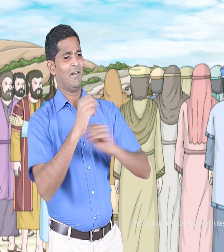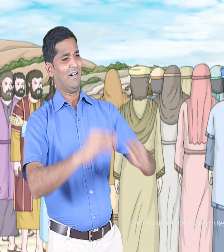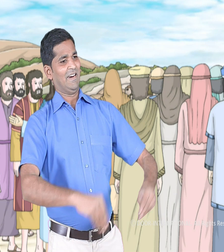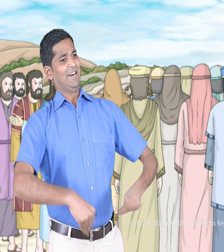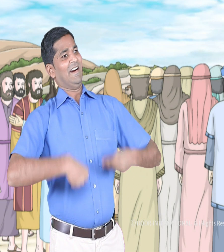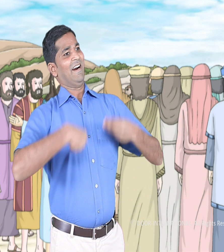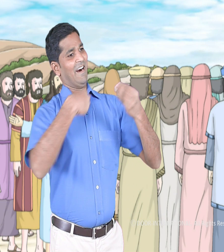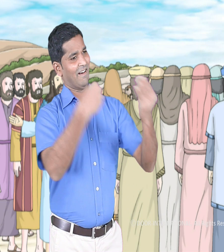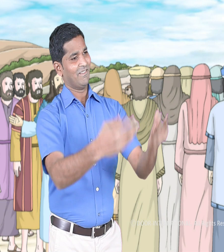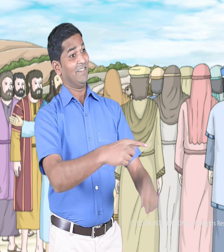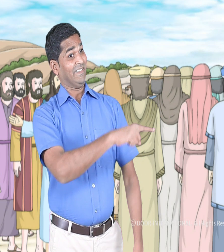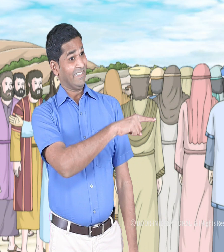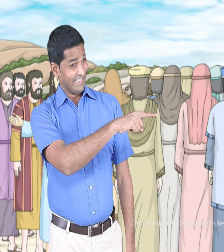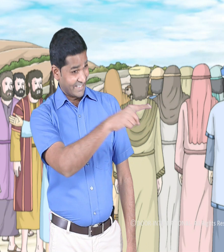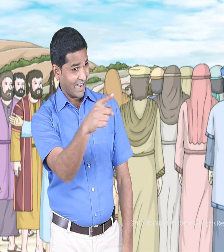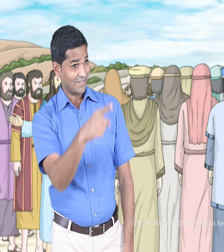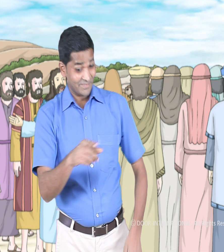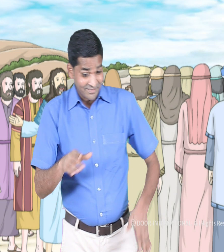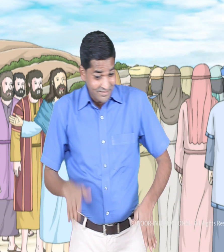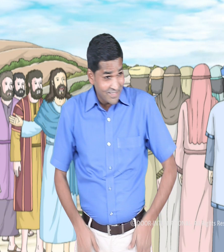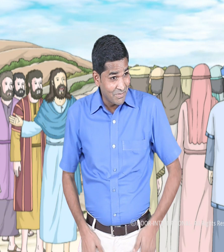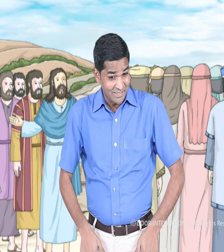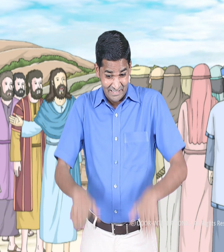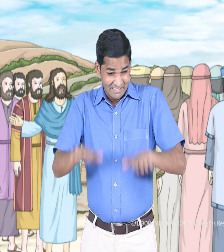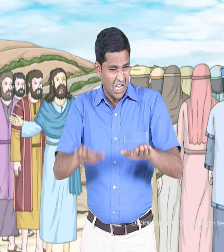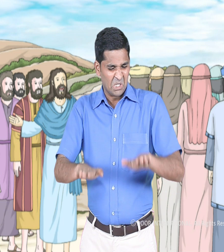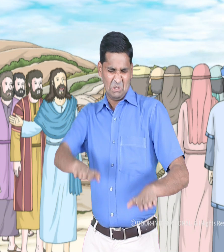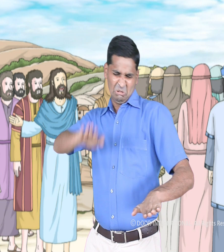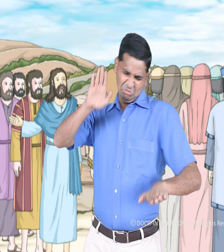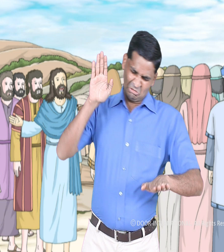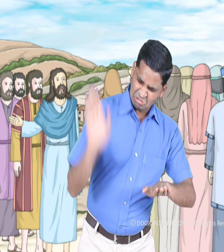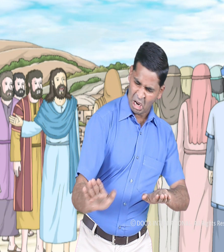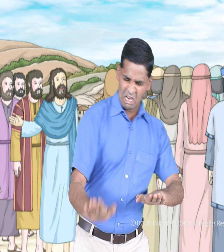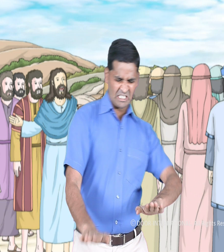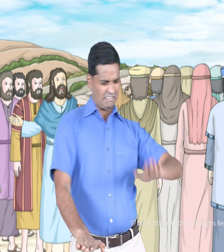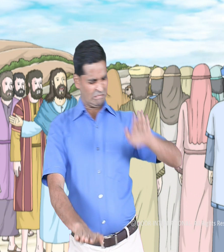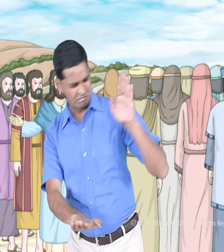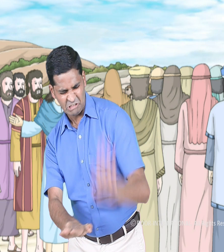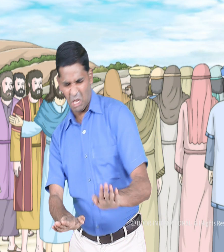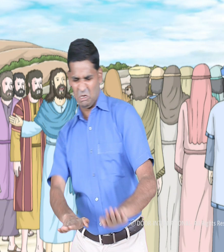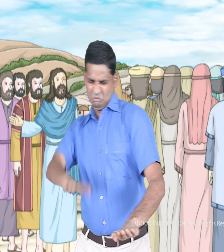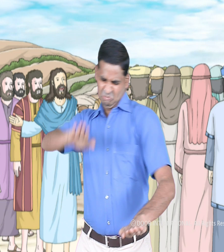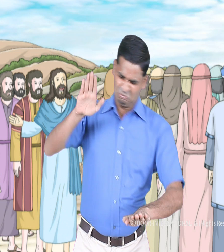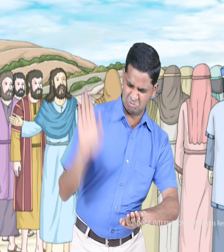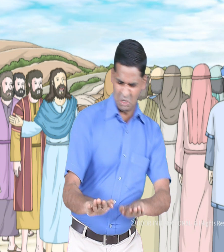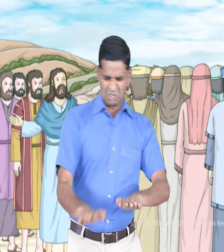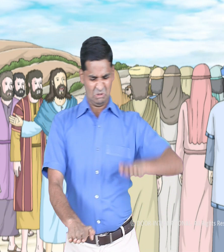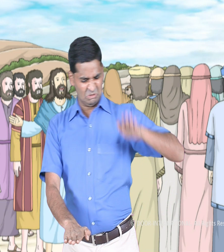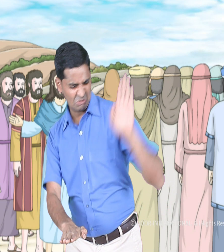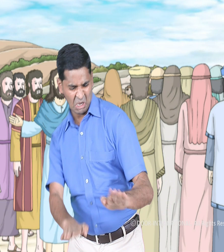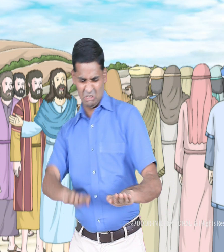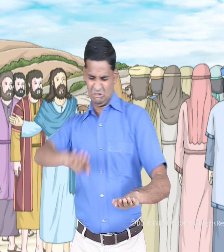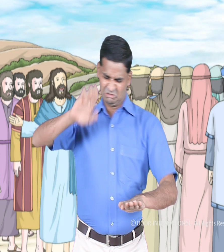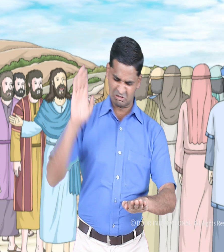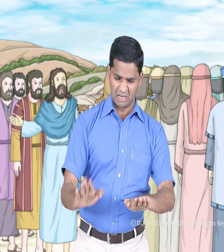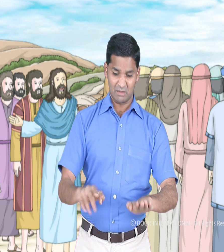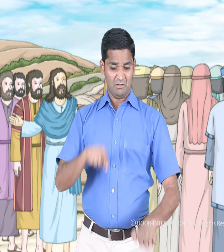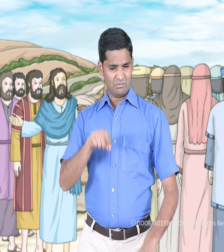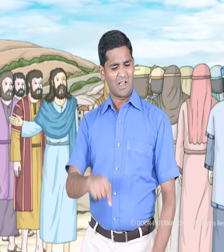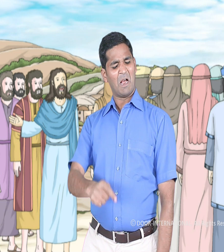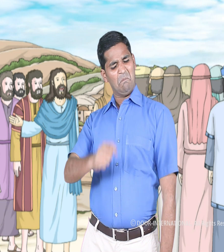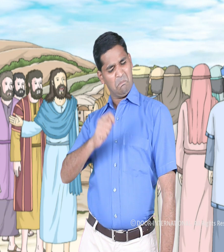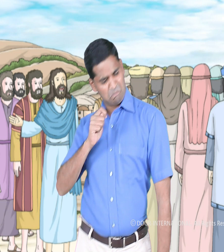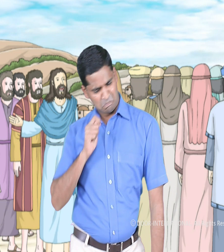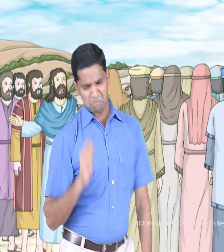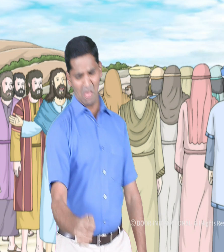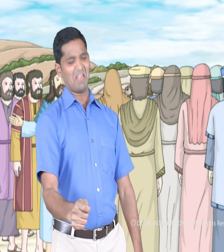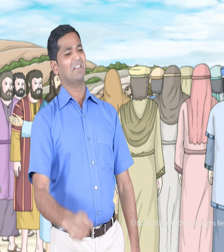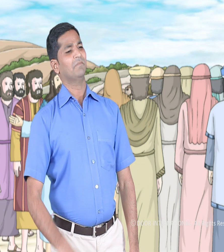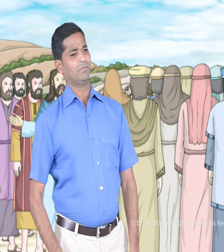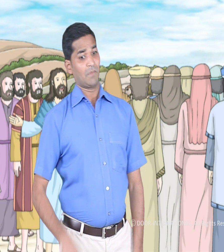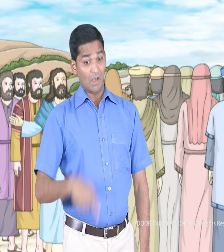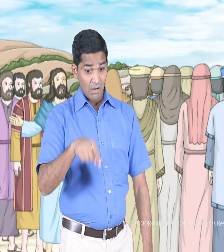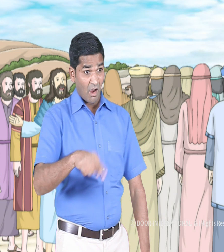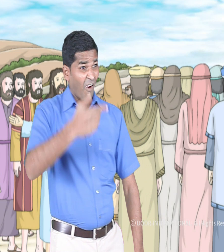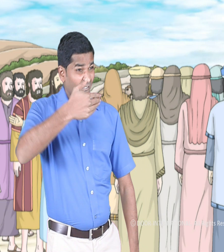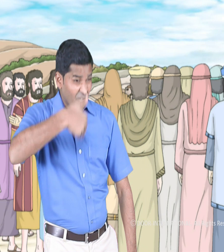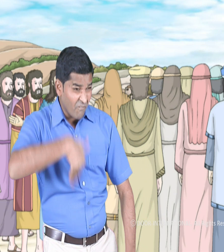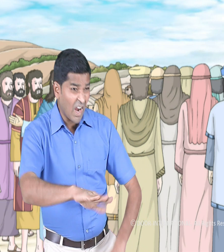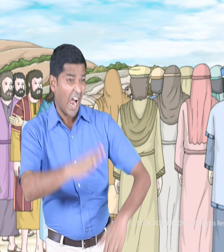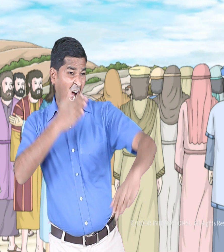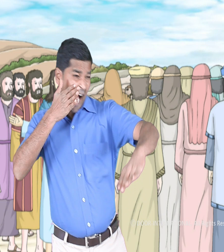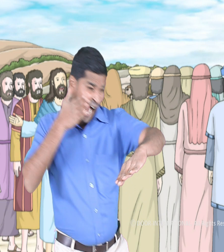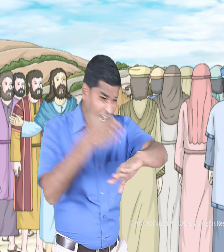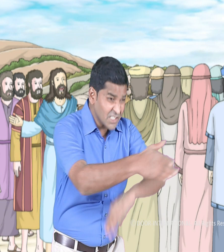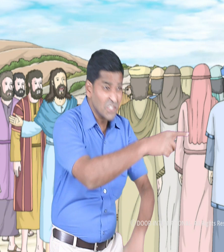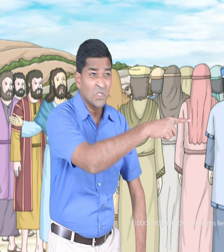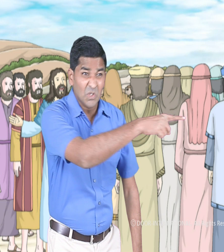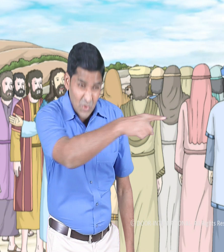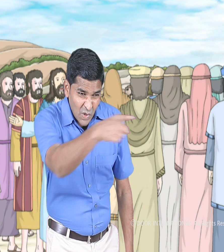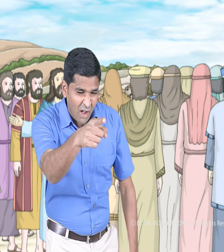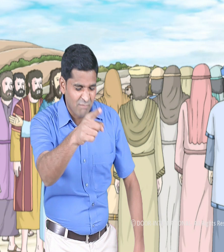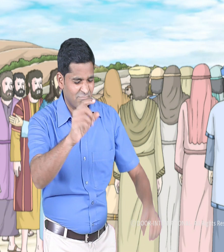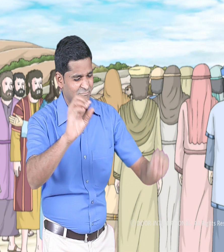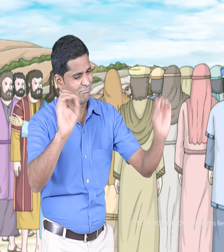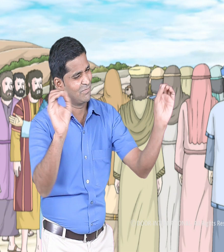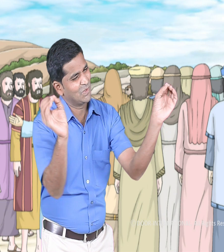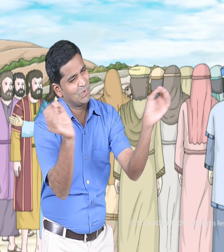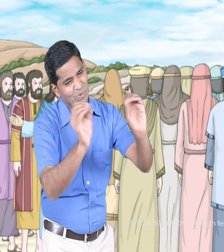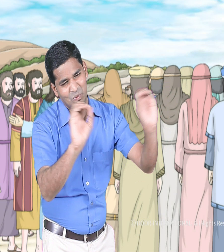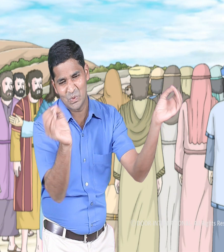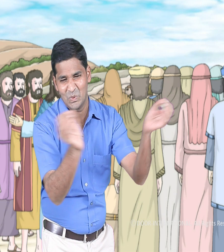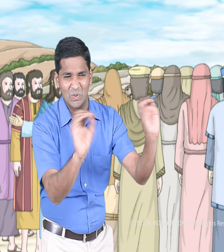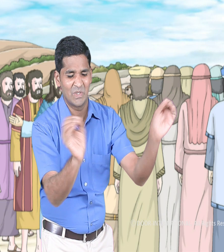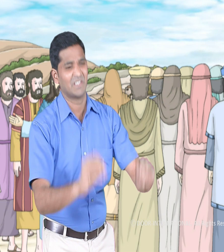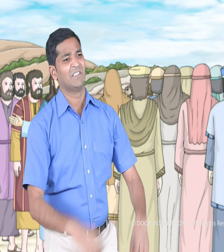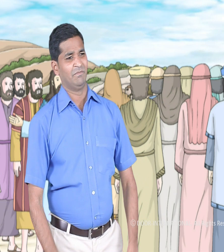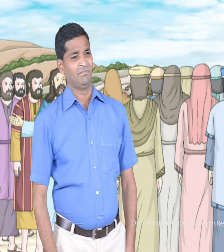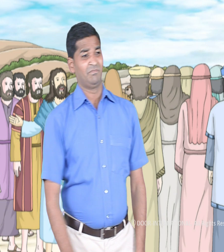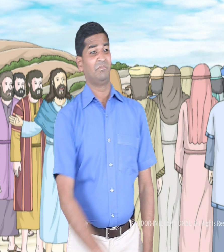Nothing will harm you.